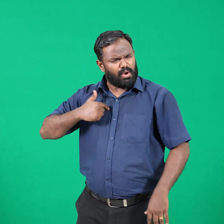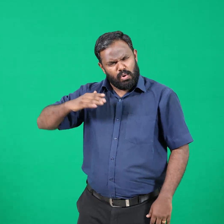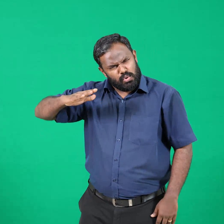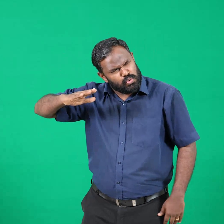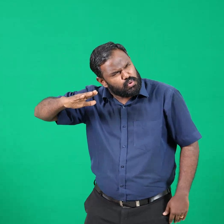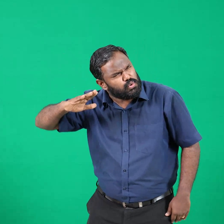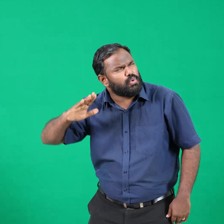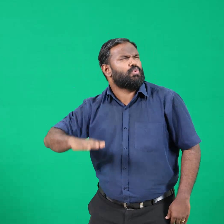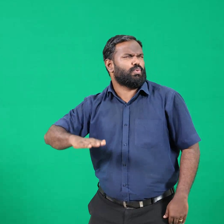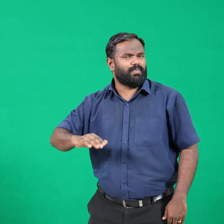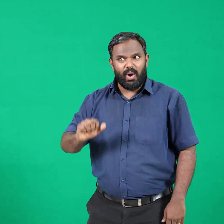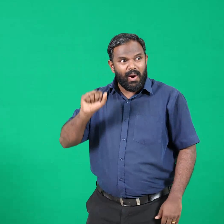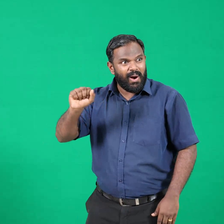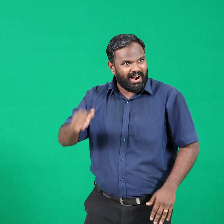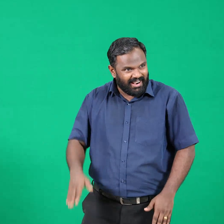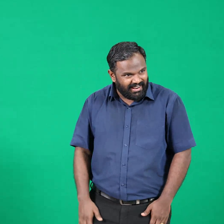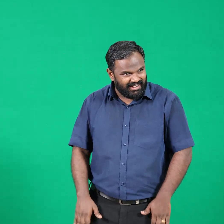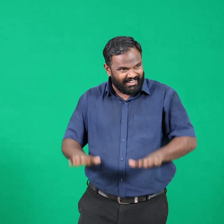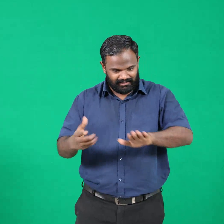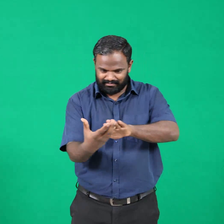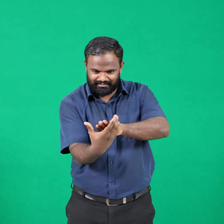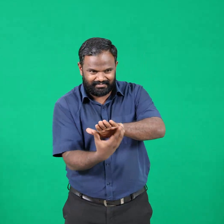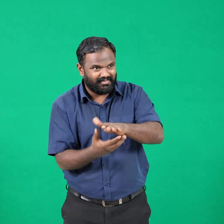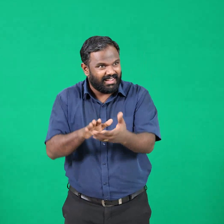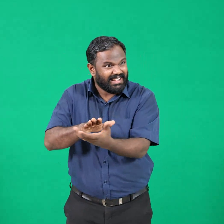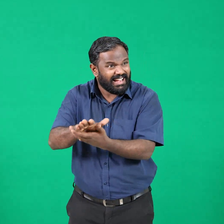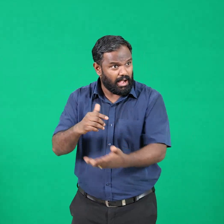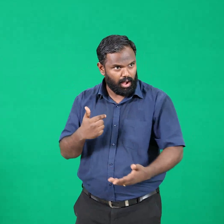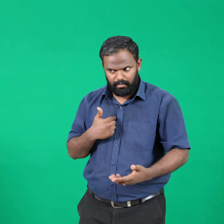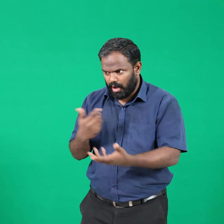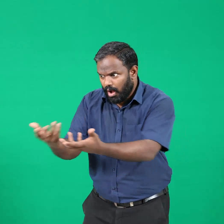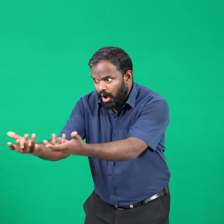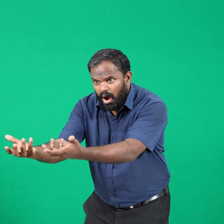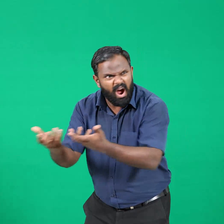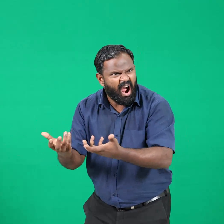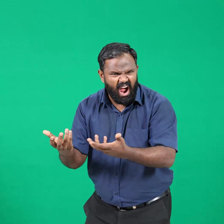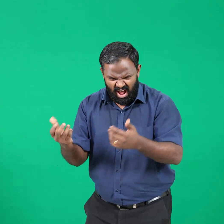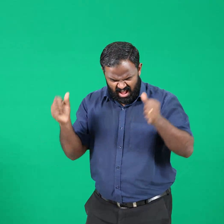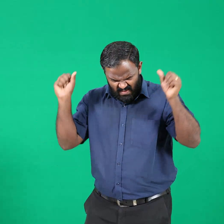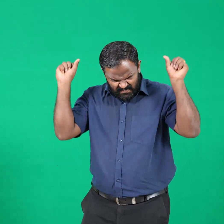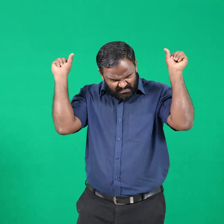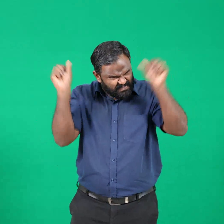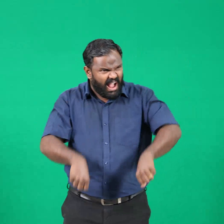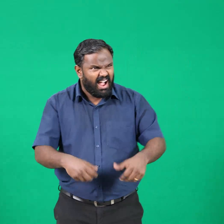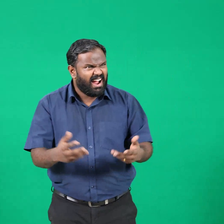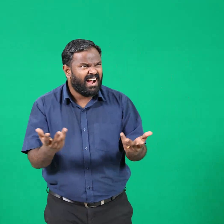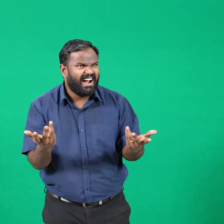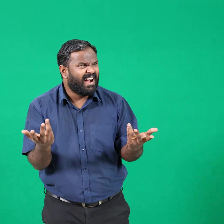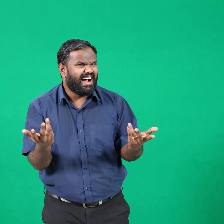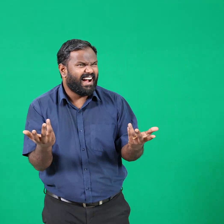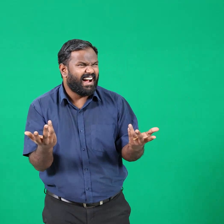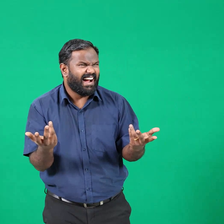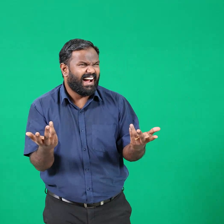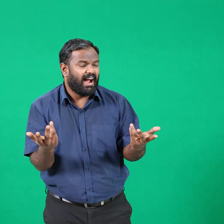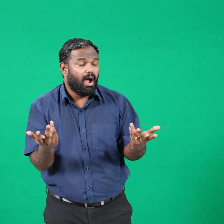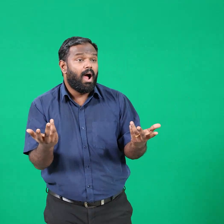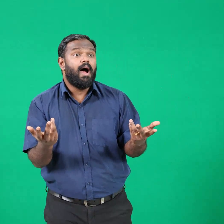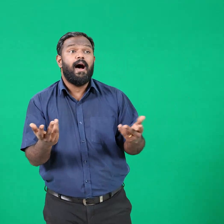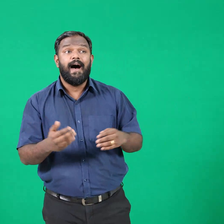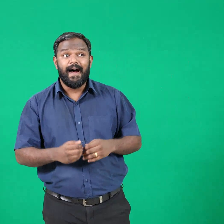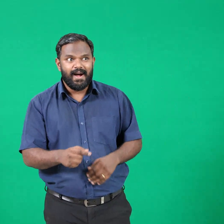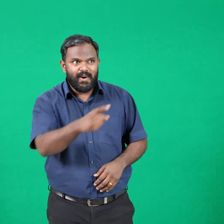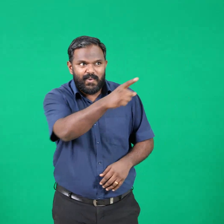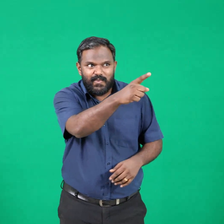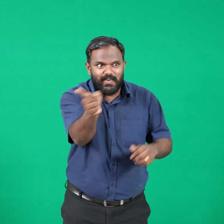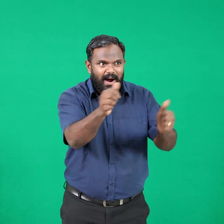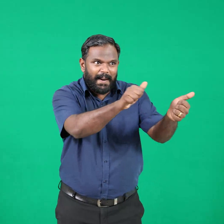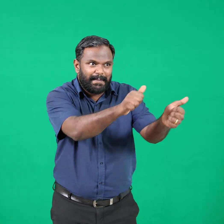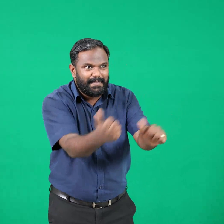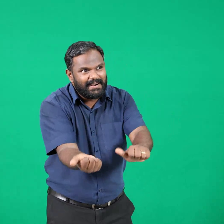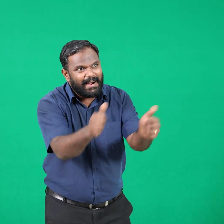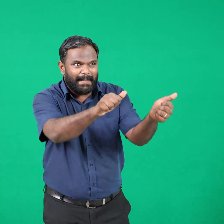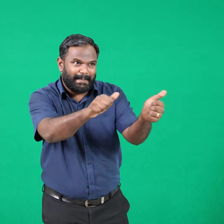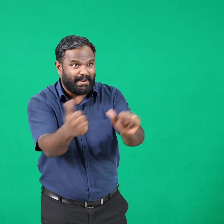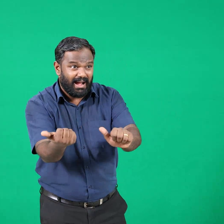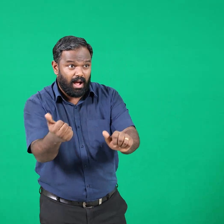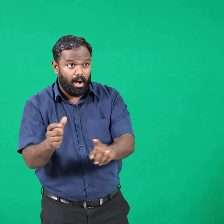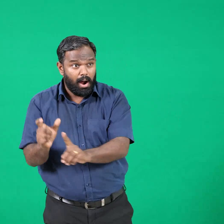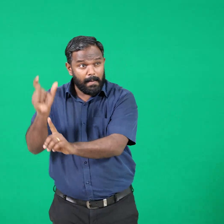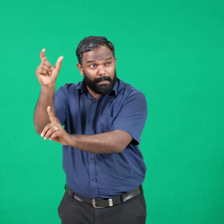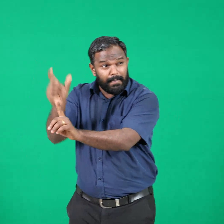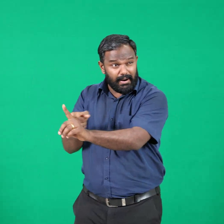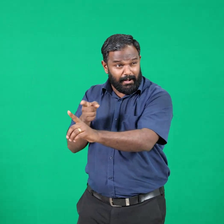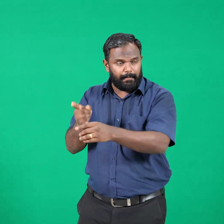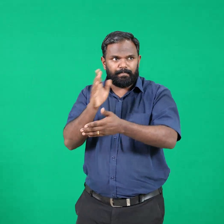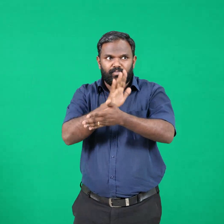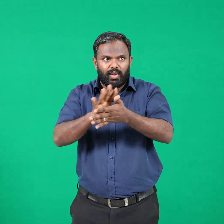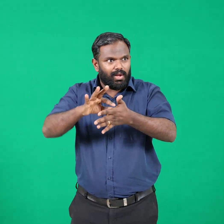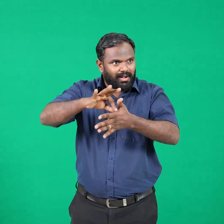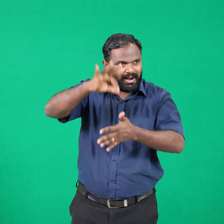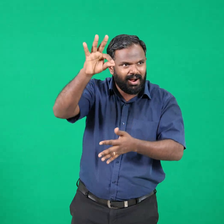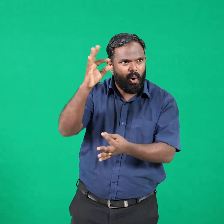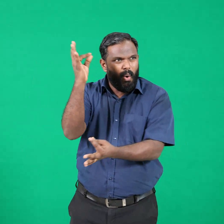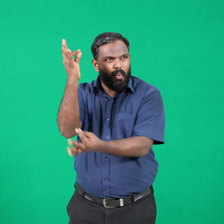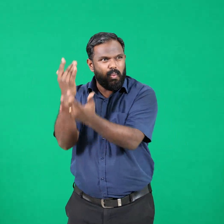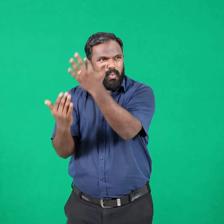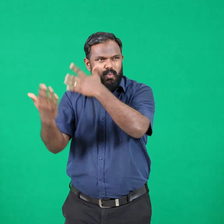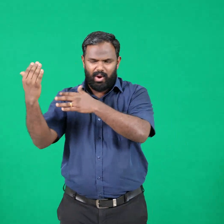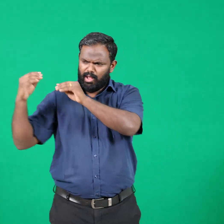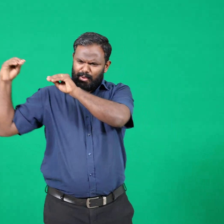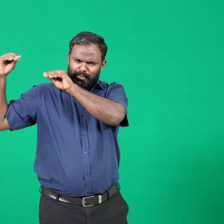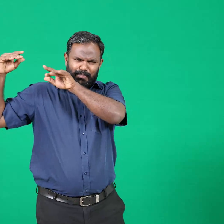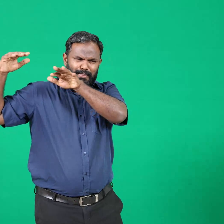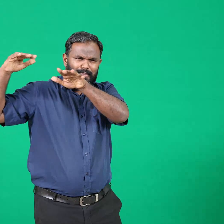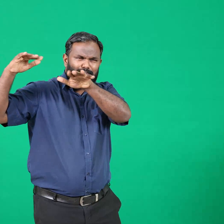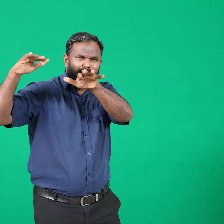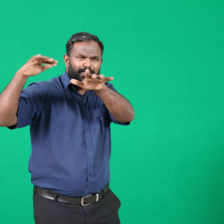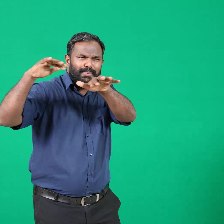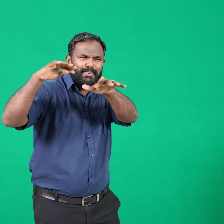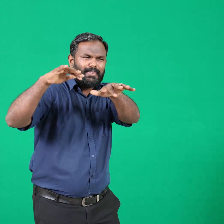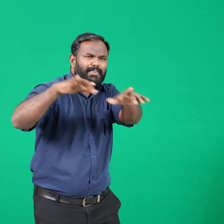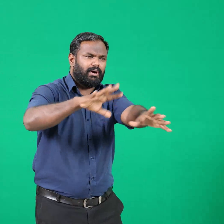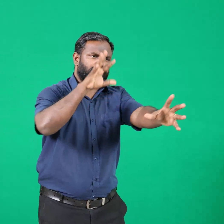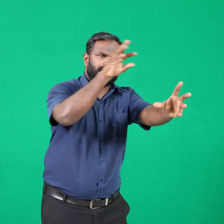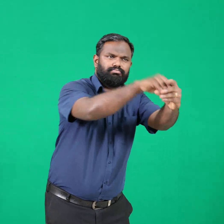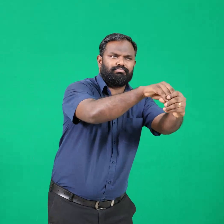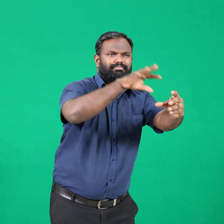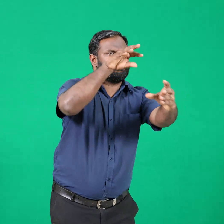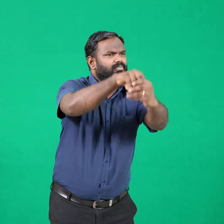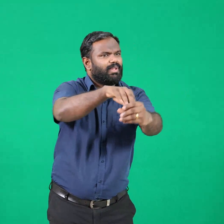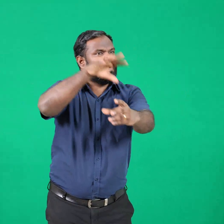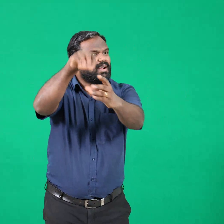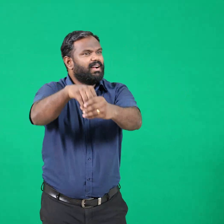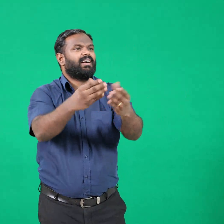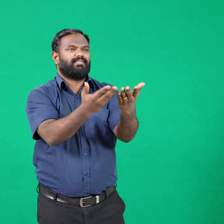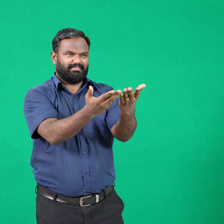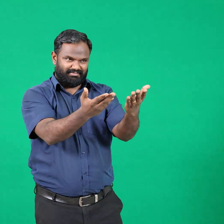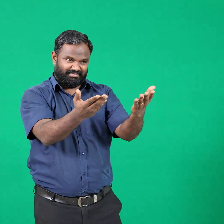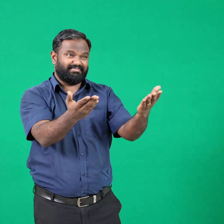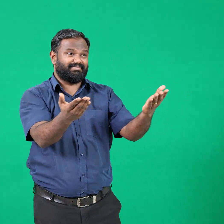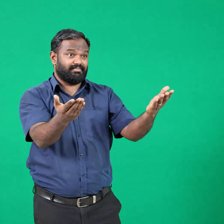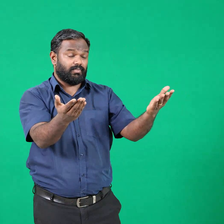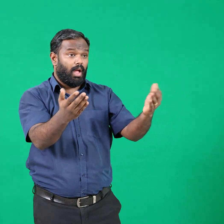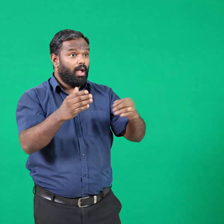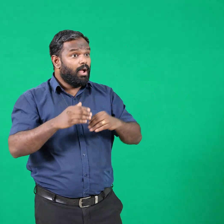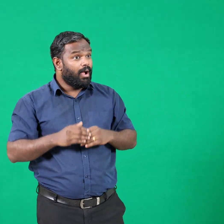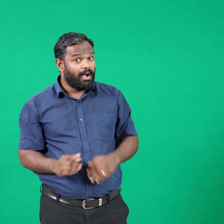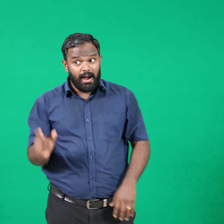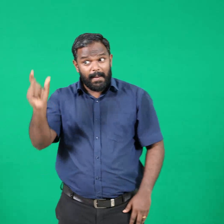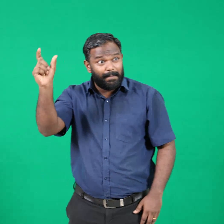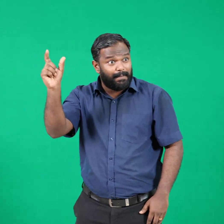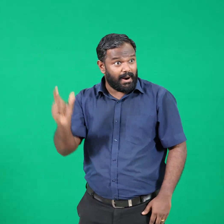He will baptize you with the Holy Spirit and with fire.